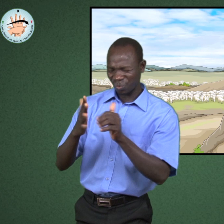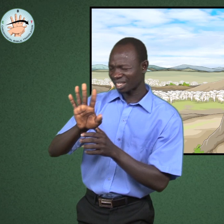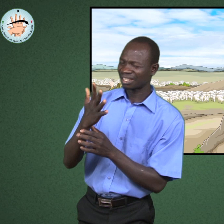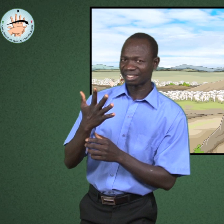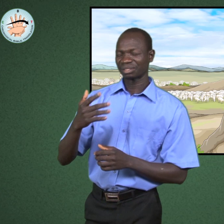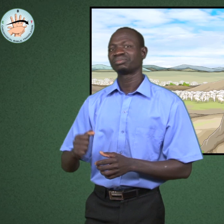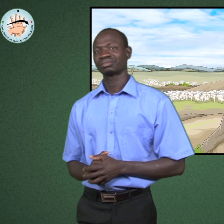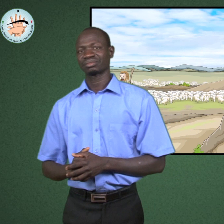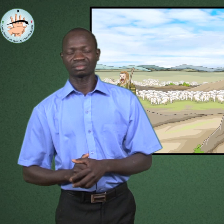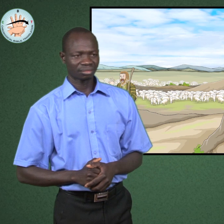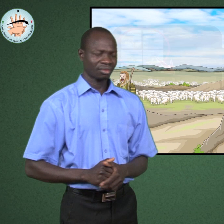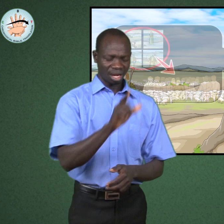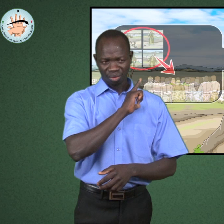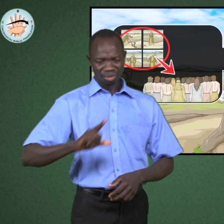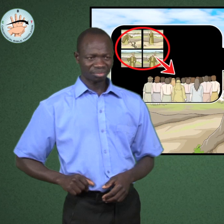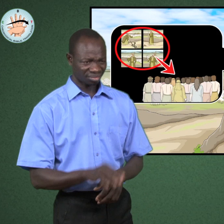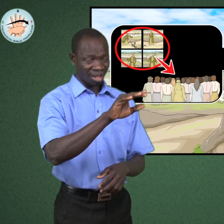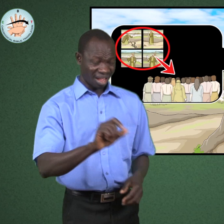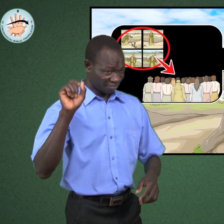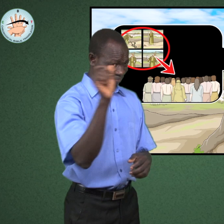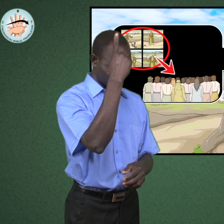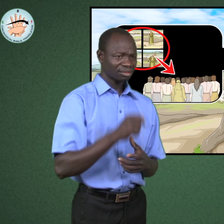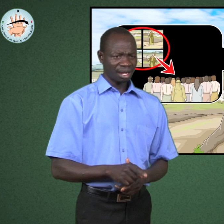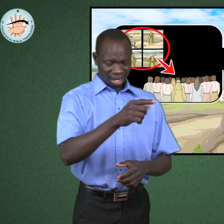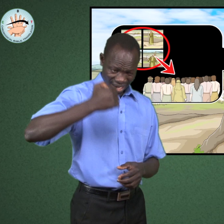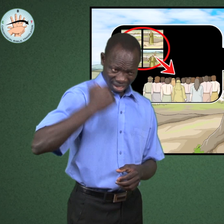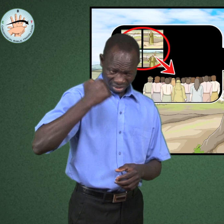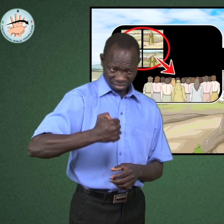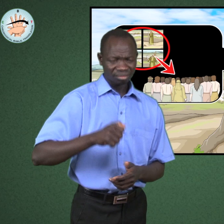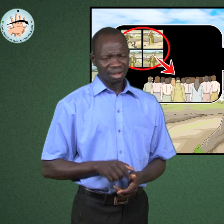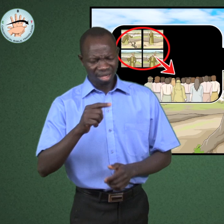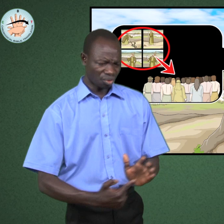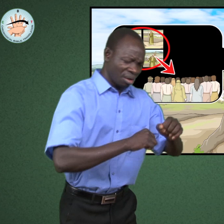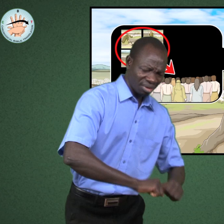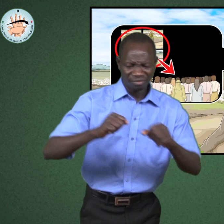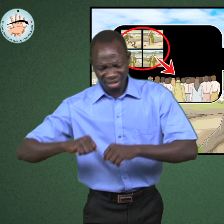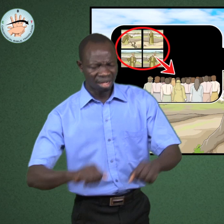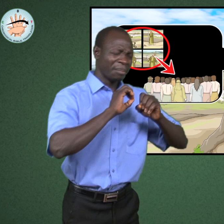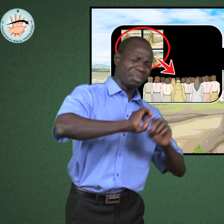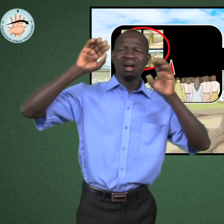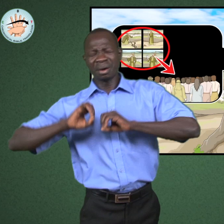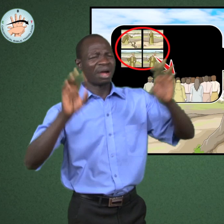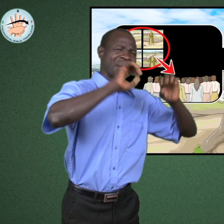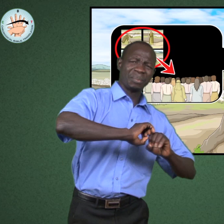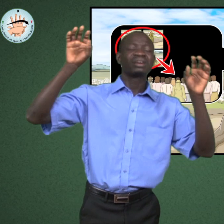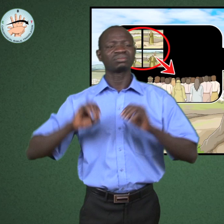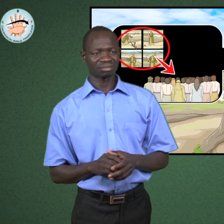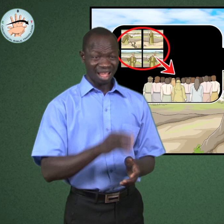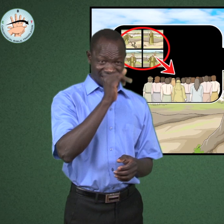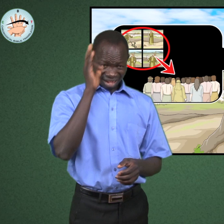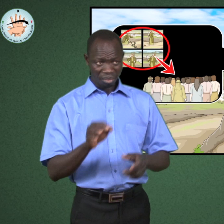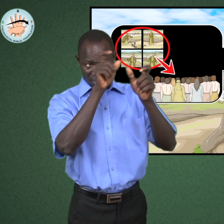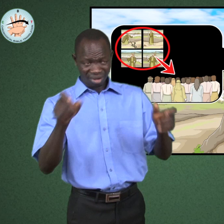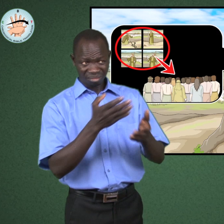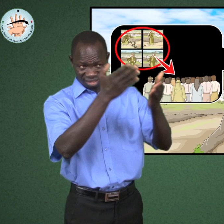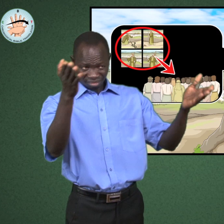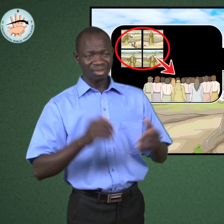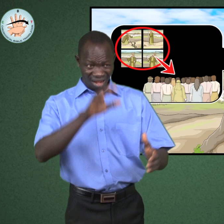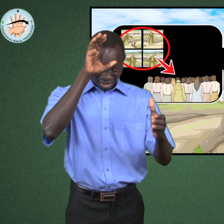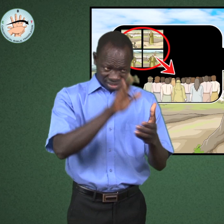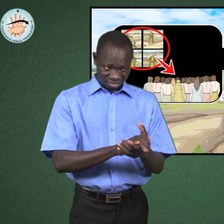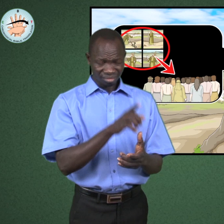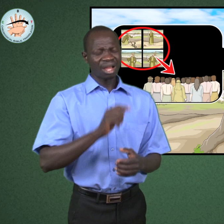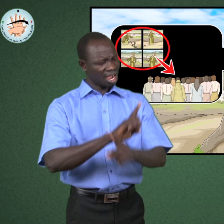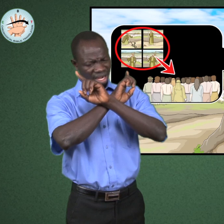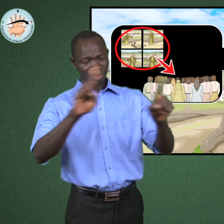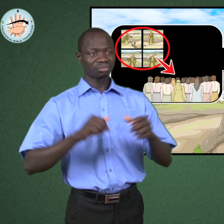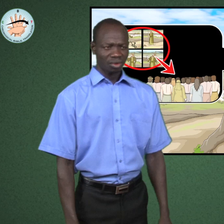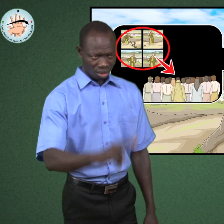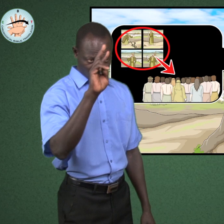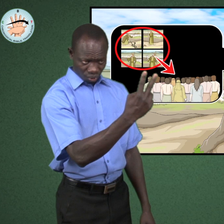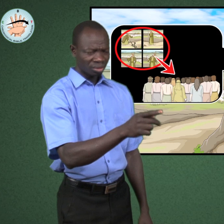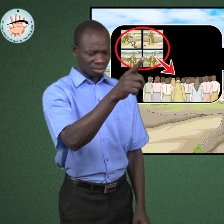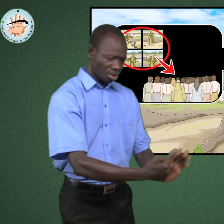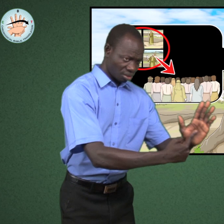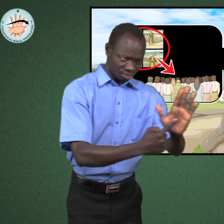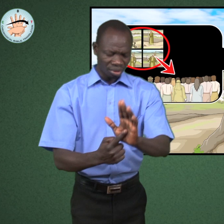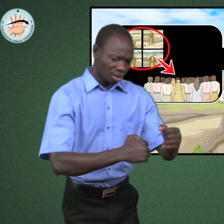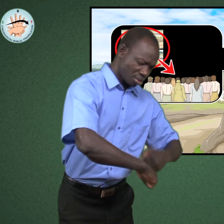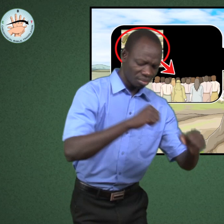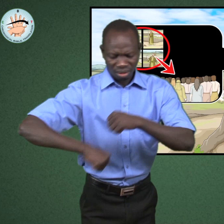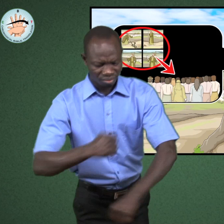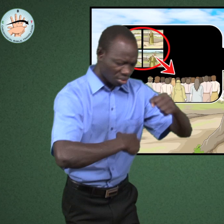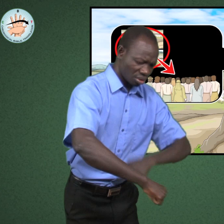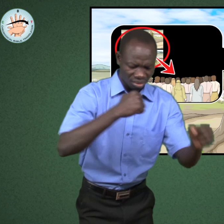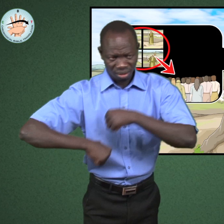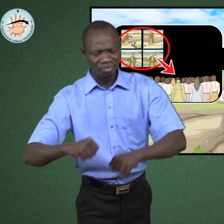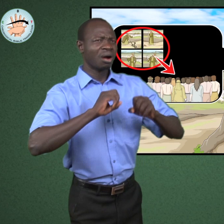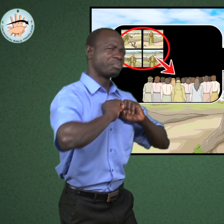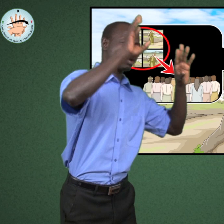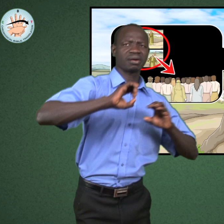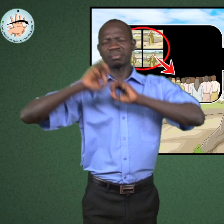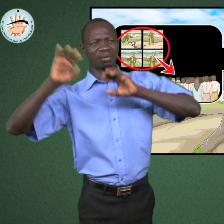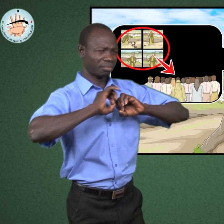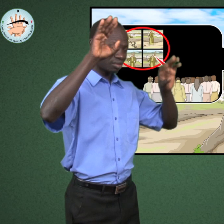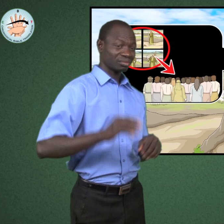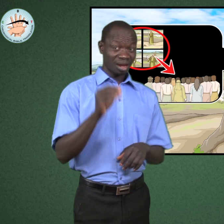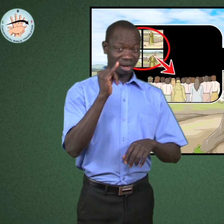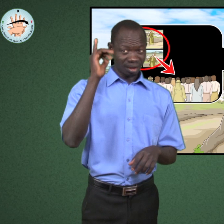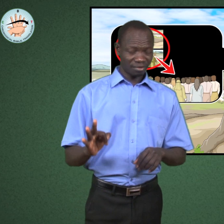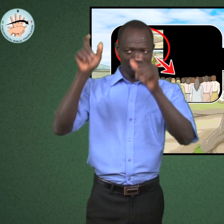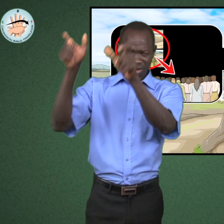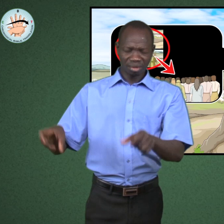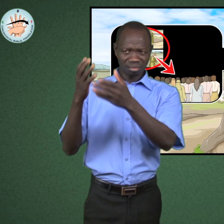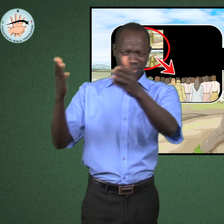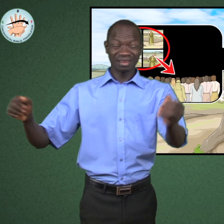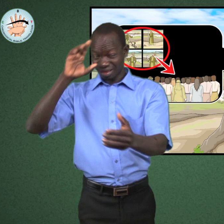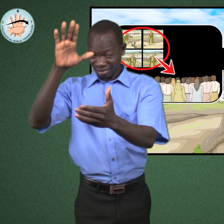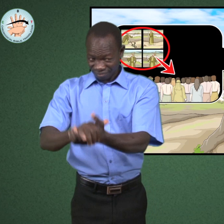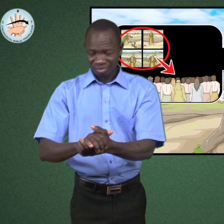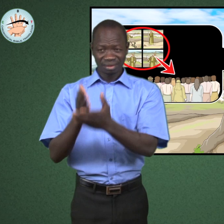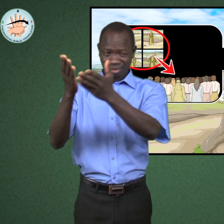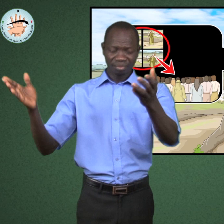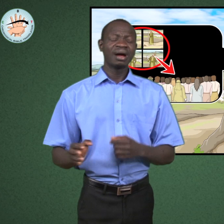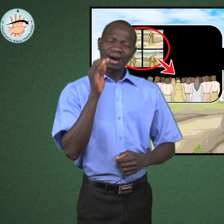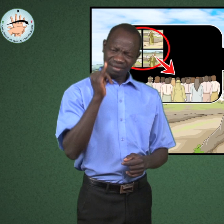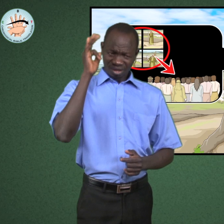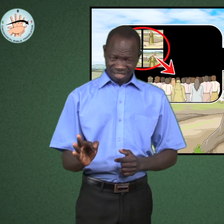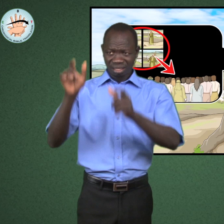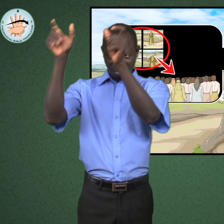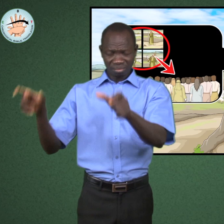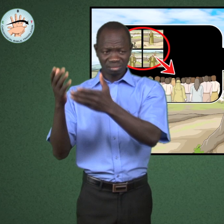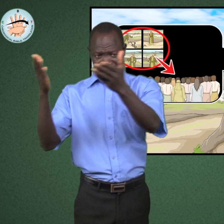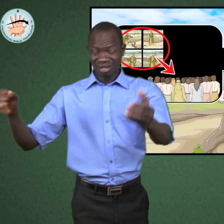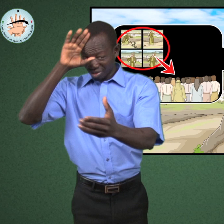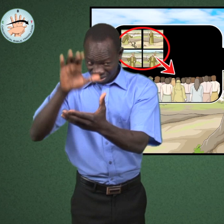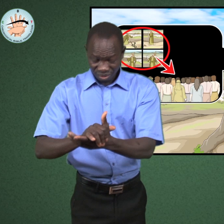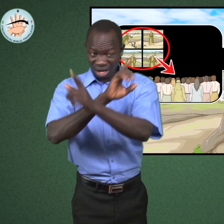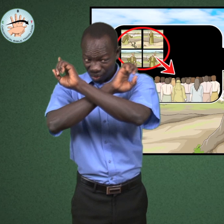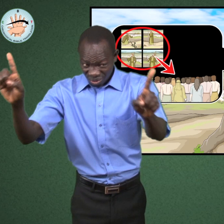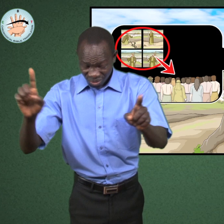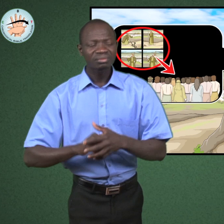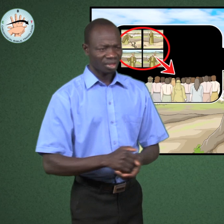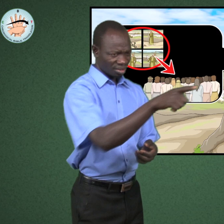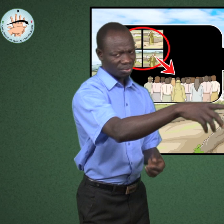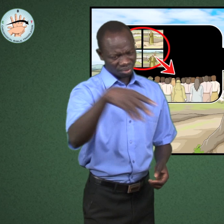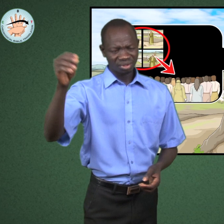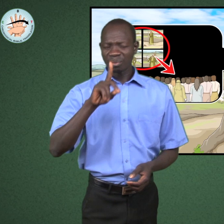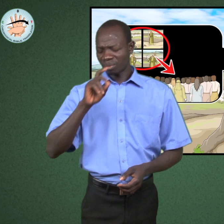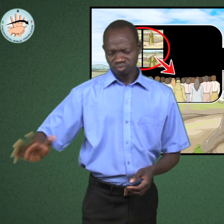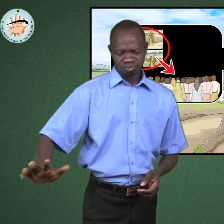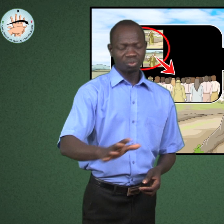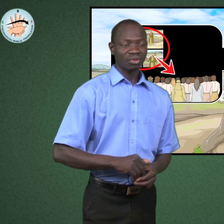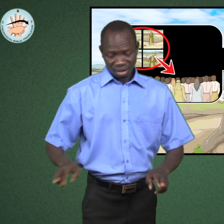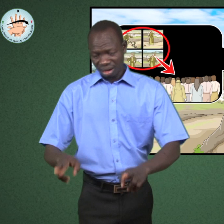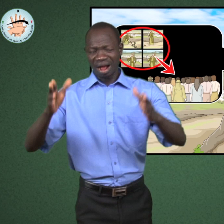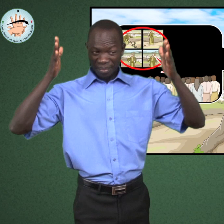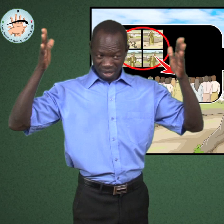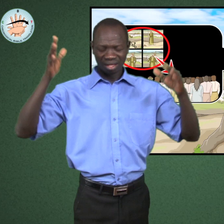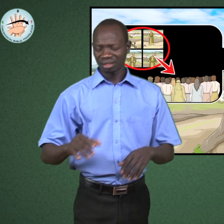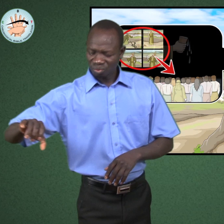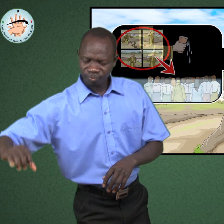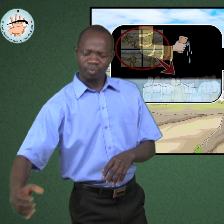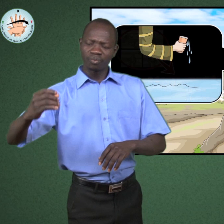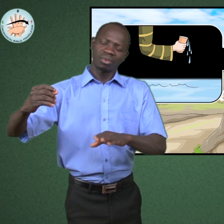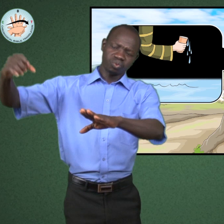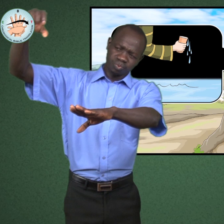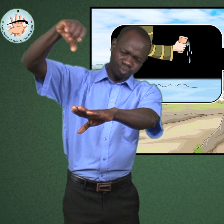And the LORD said, “If they refuse to believe you or heed the witness of the first sign, they may believe that of the second.